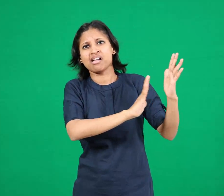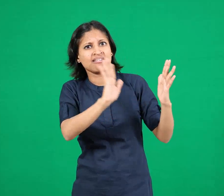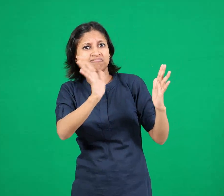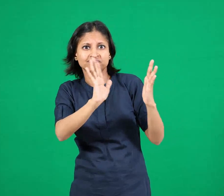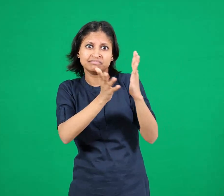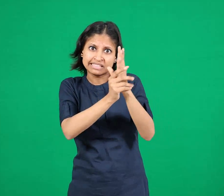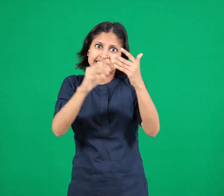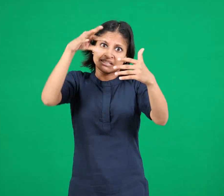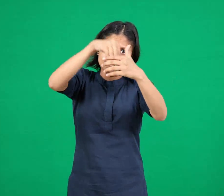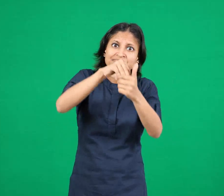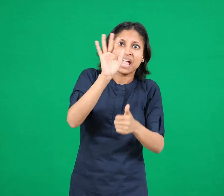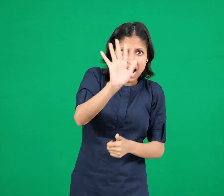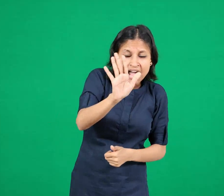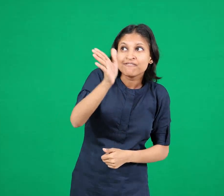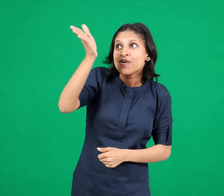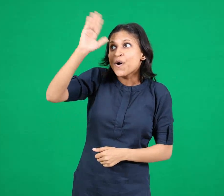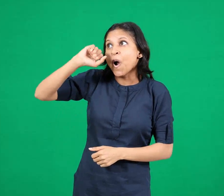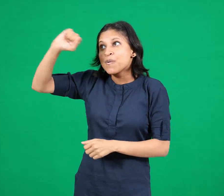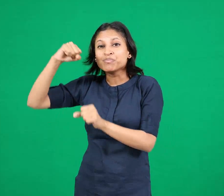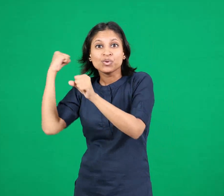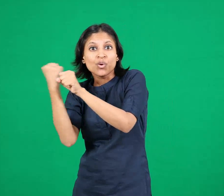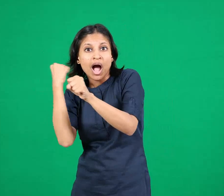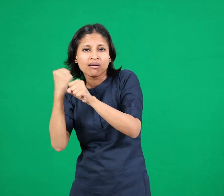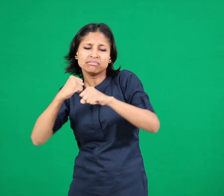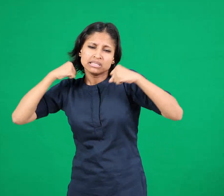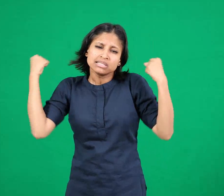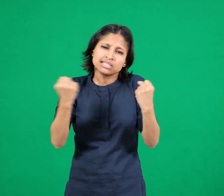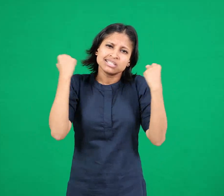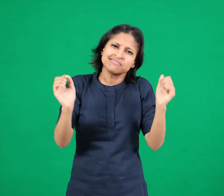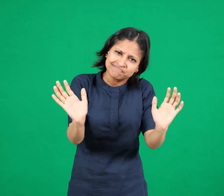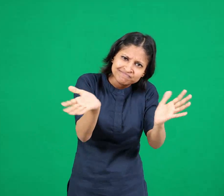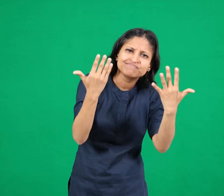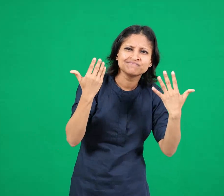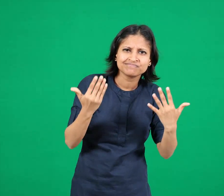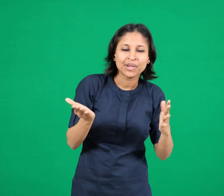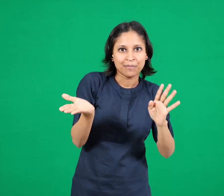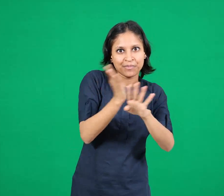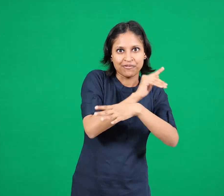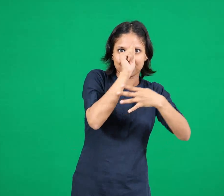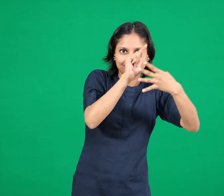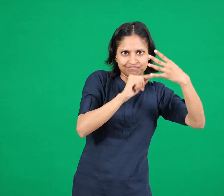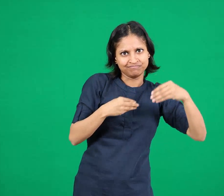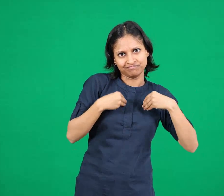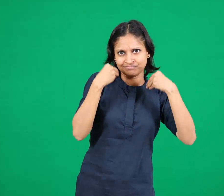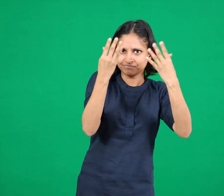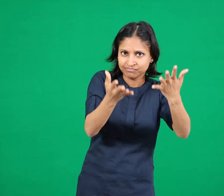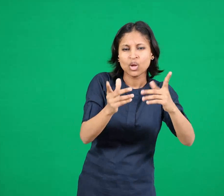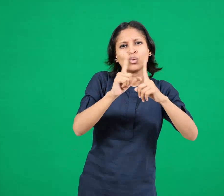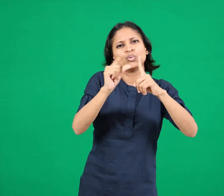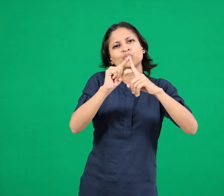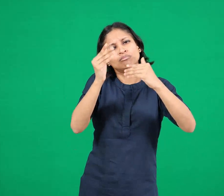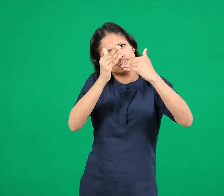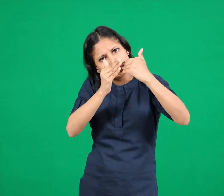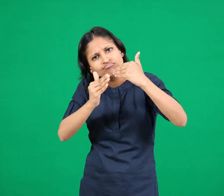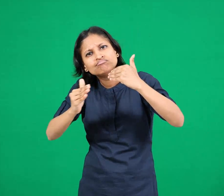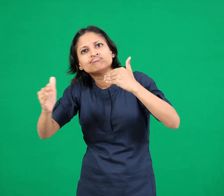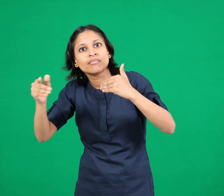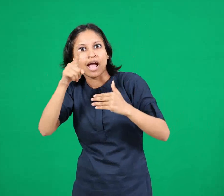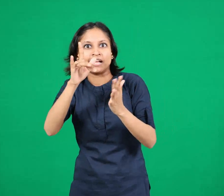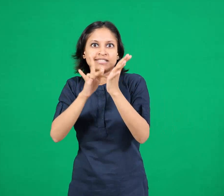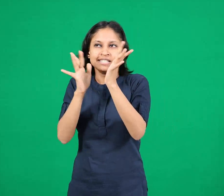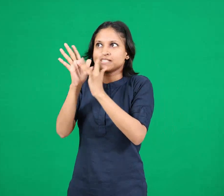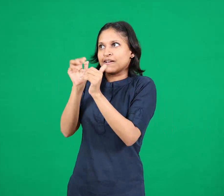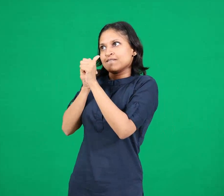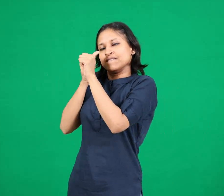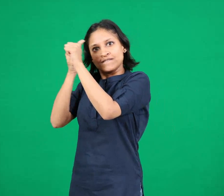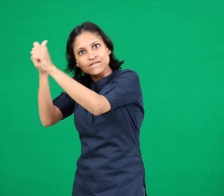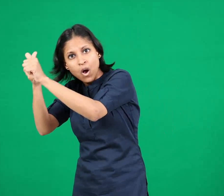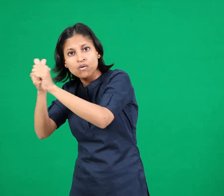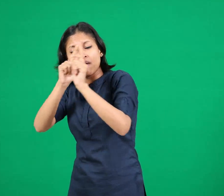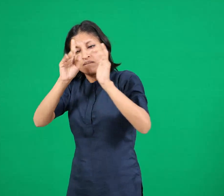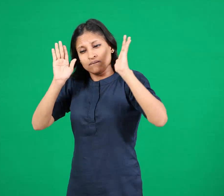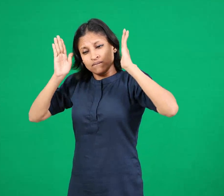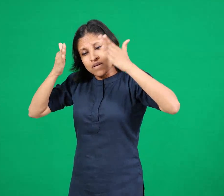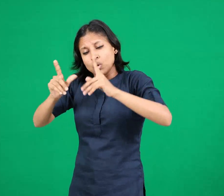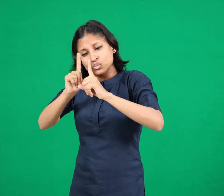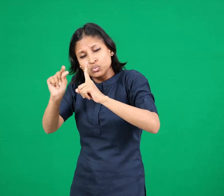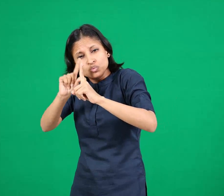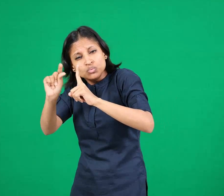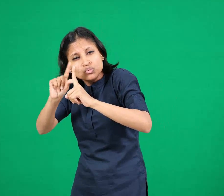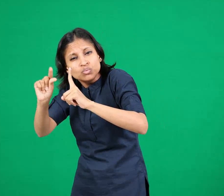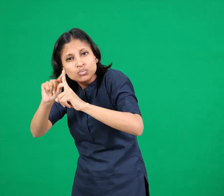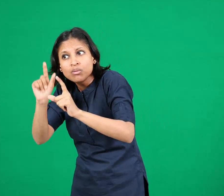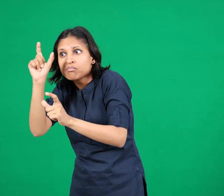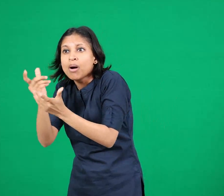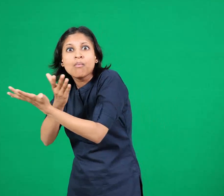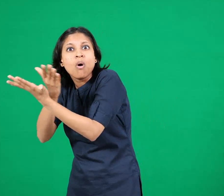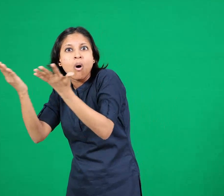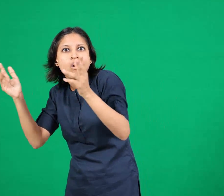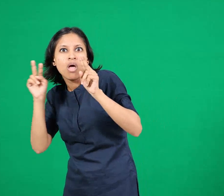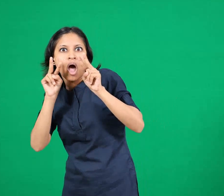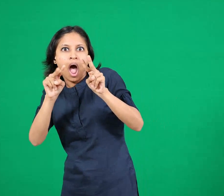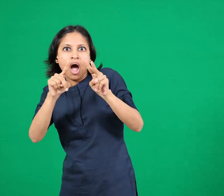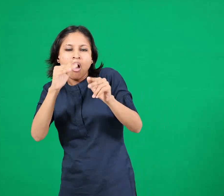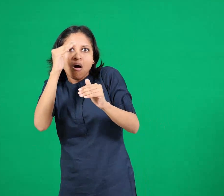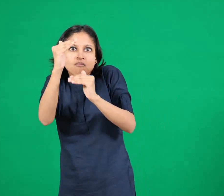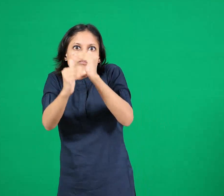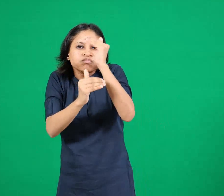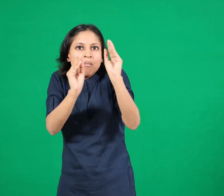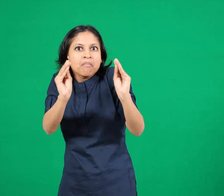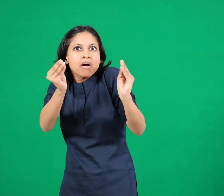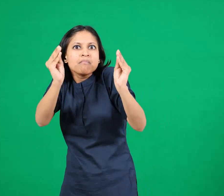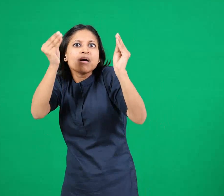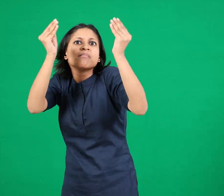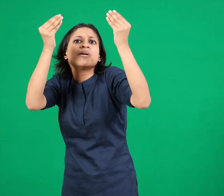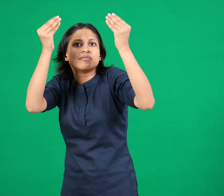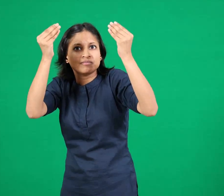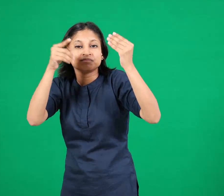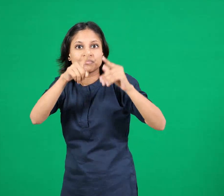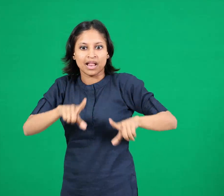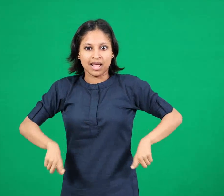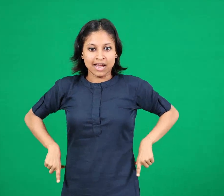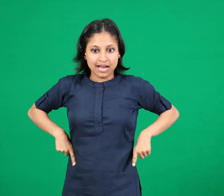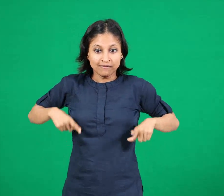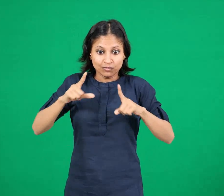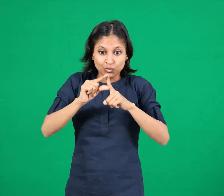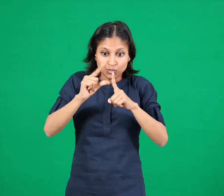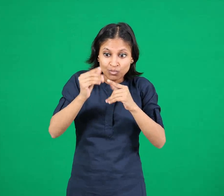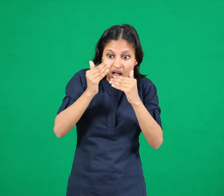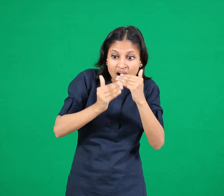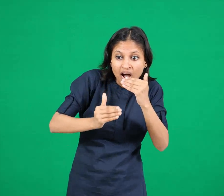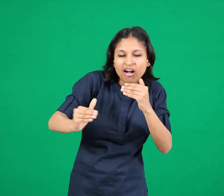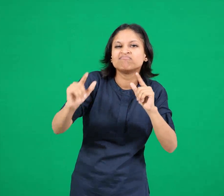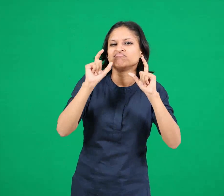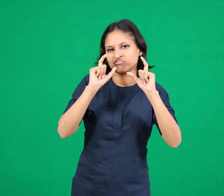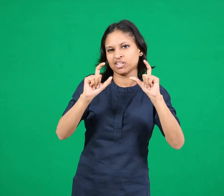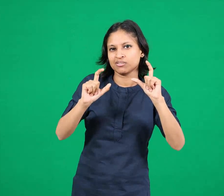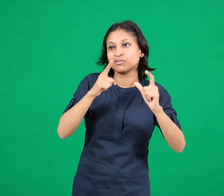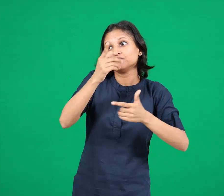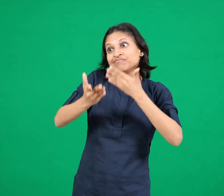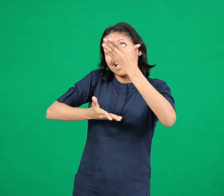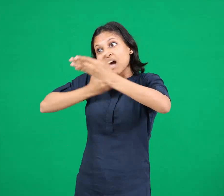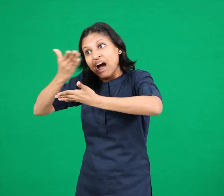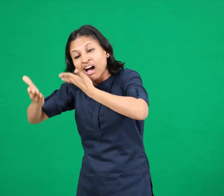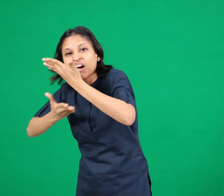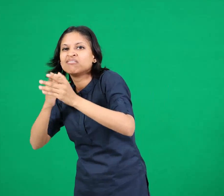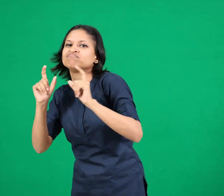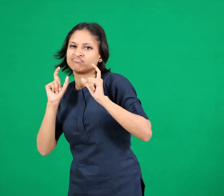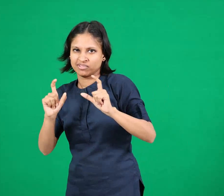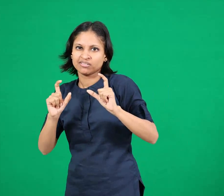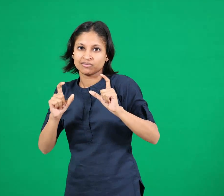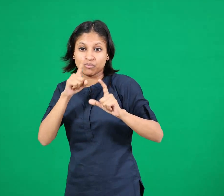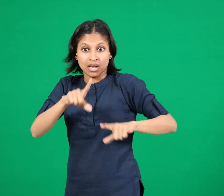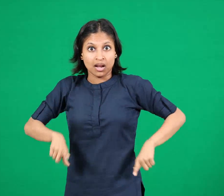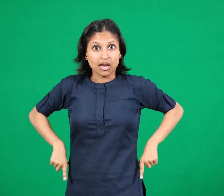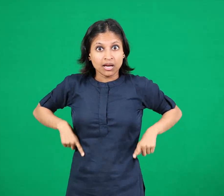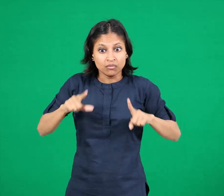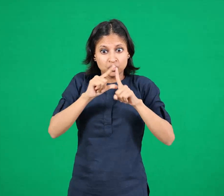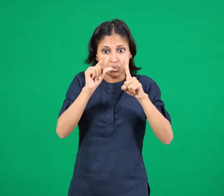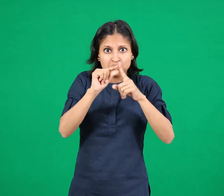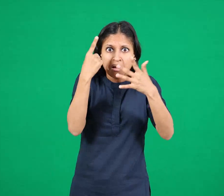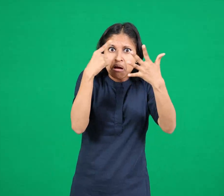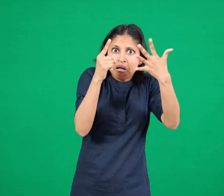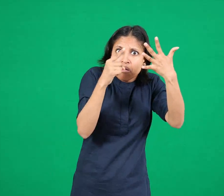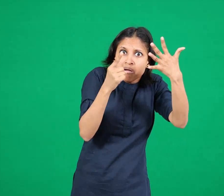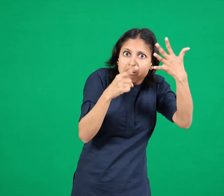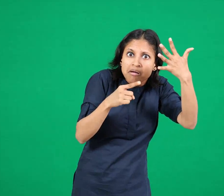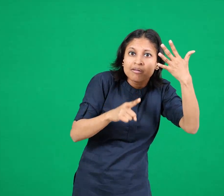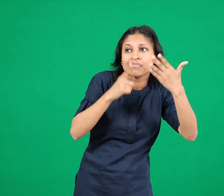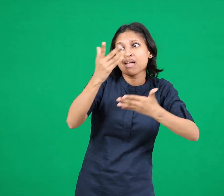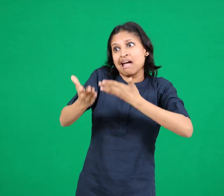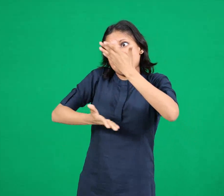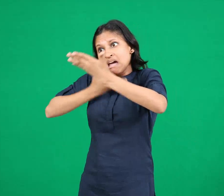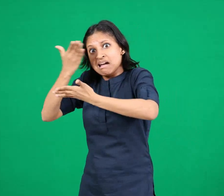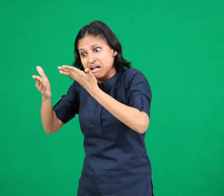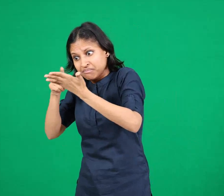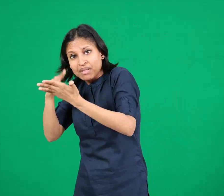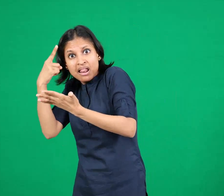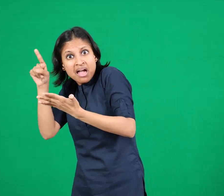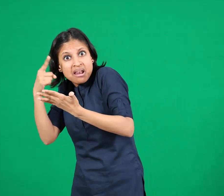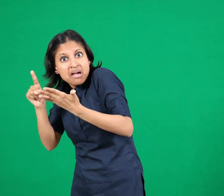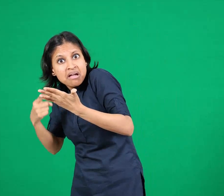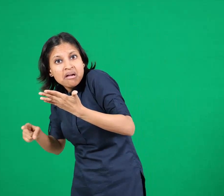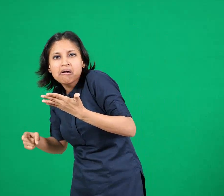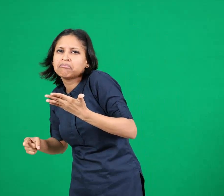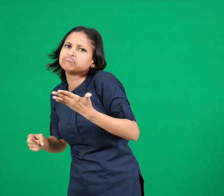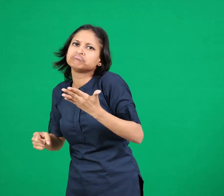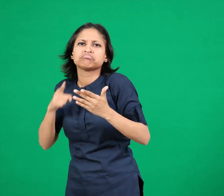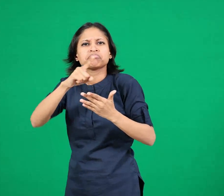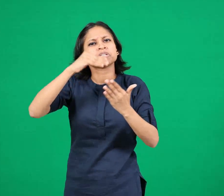Be diligent in these matters and absorbed in them, so that your progress will be evident to all. Pay close attention to your life and to your teaching.